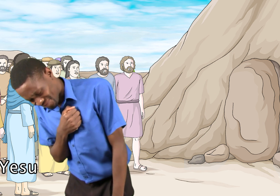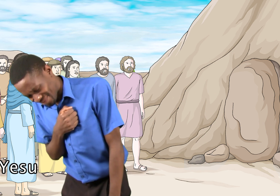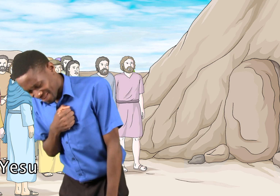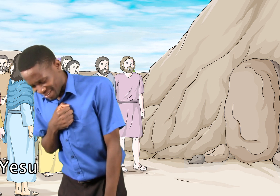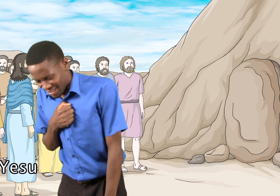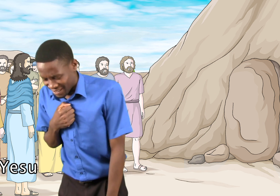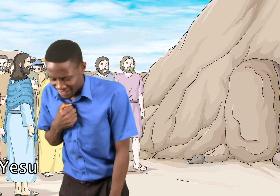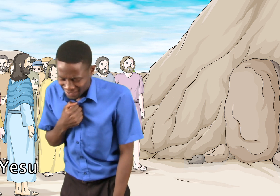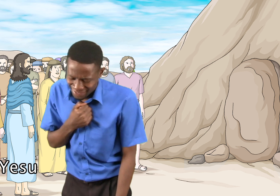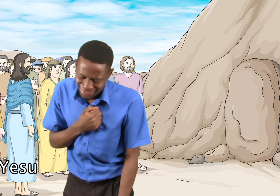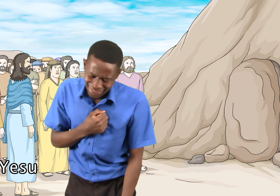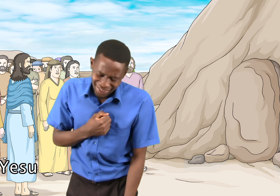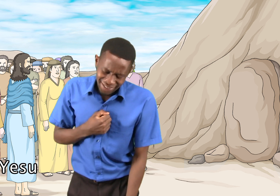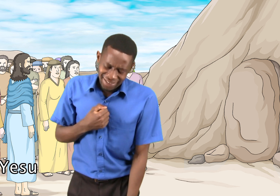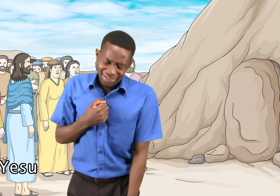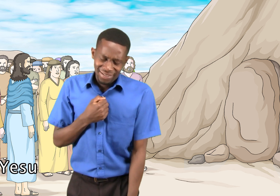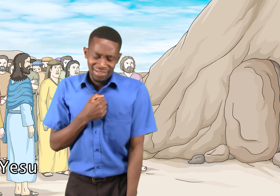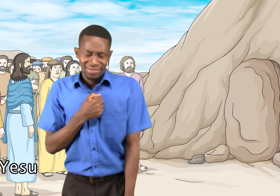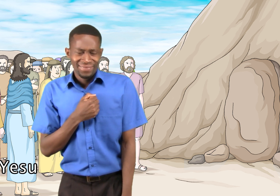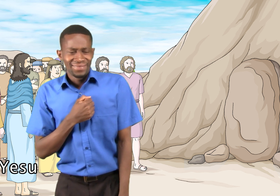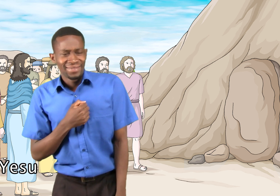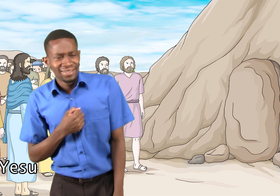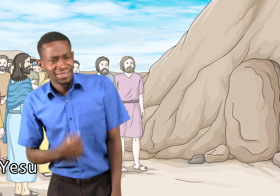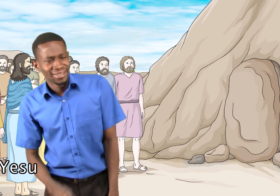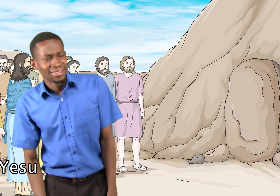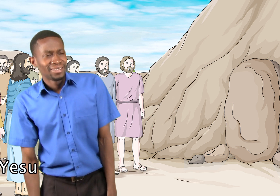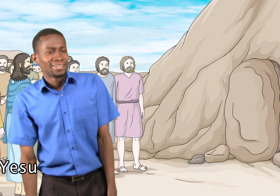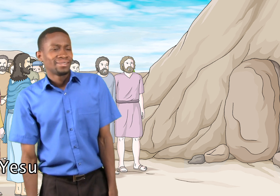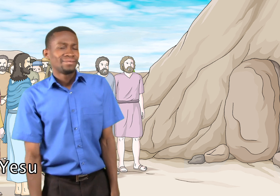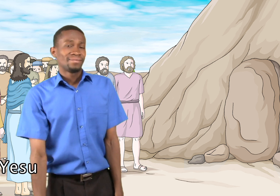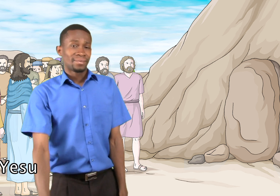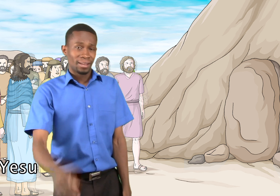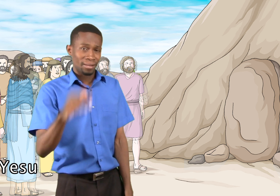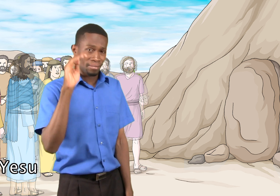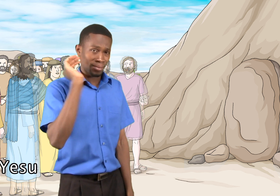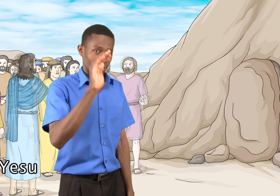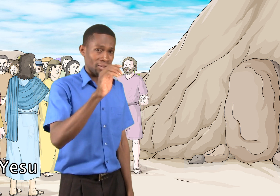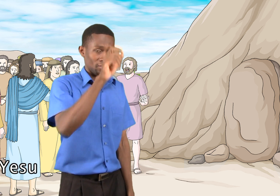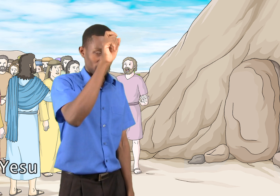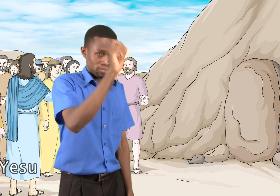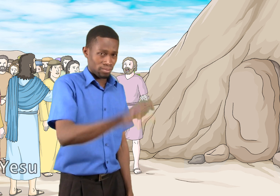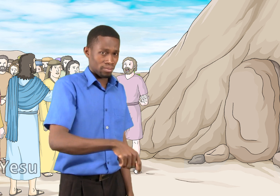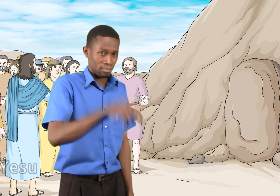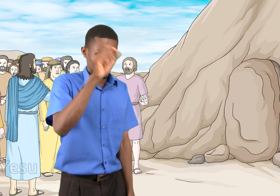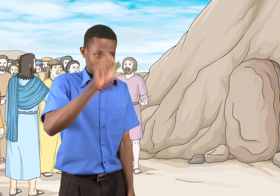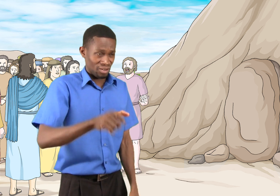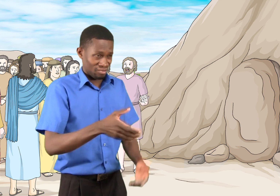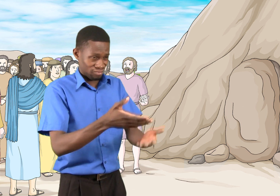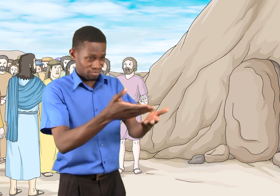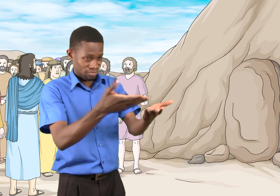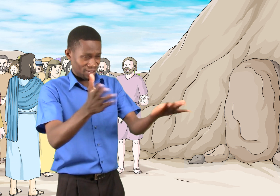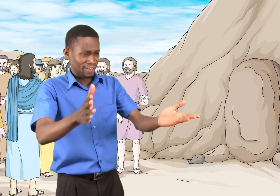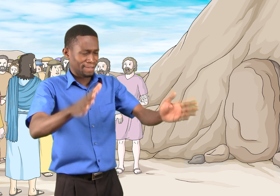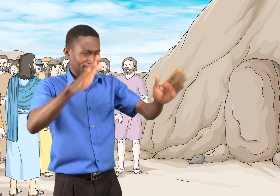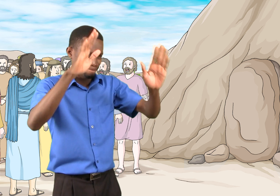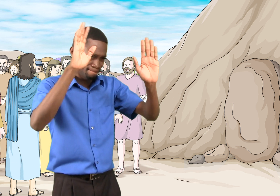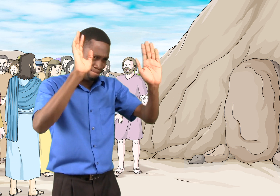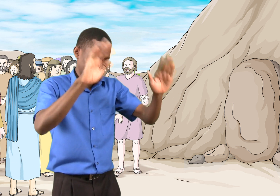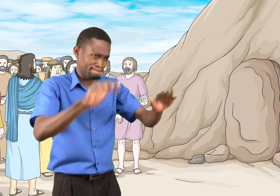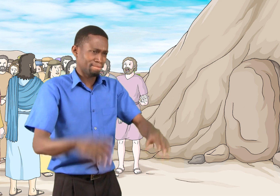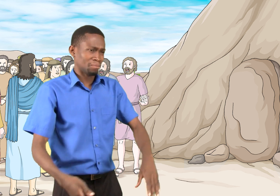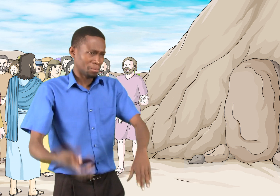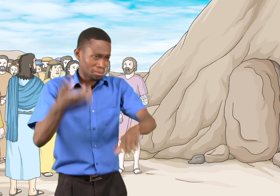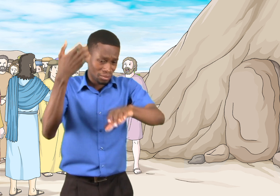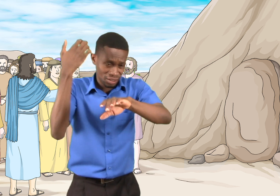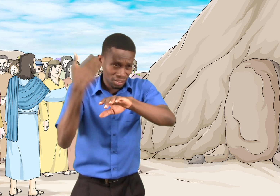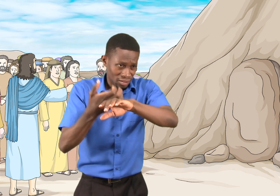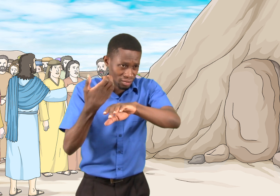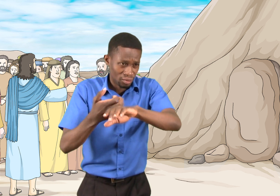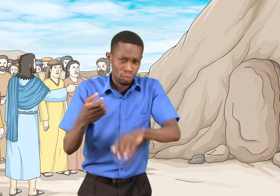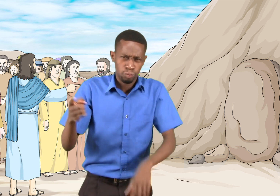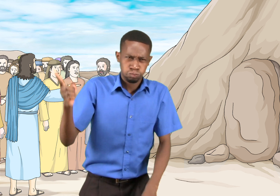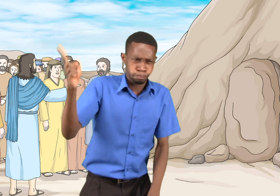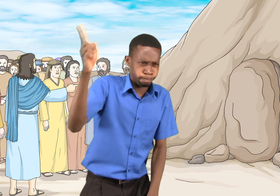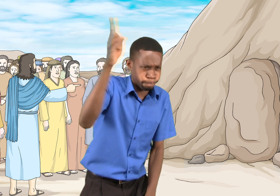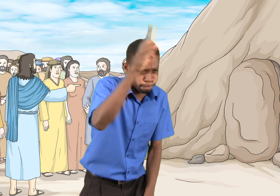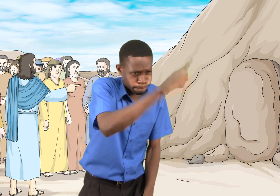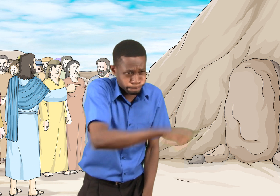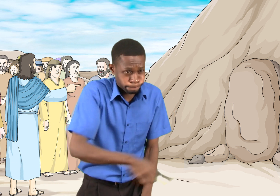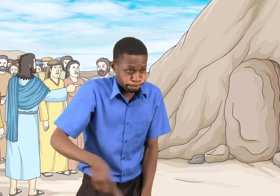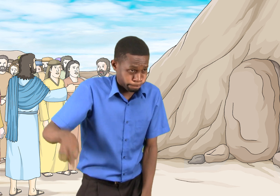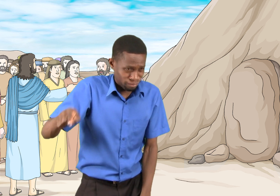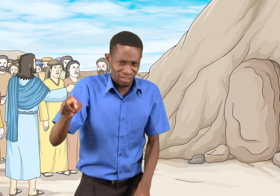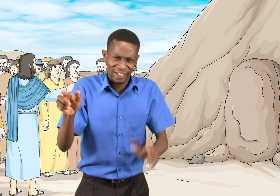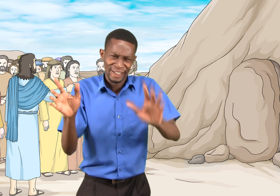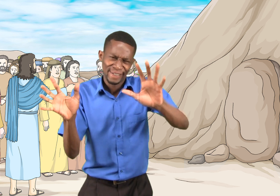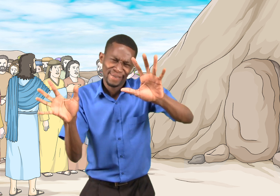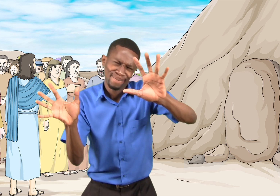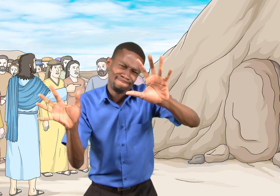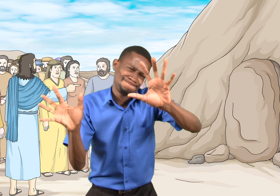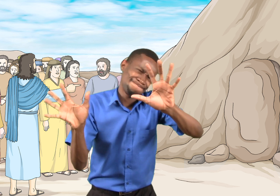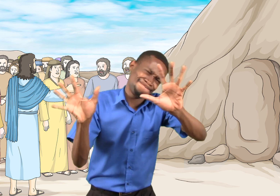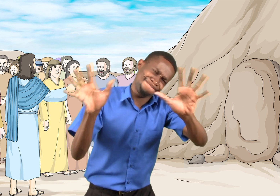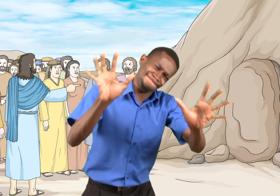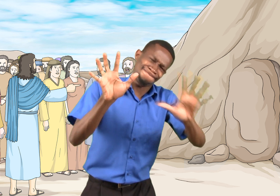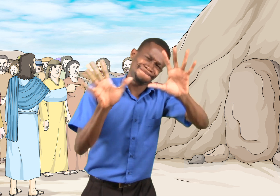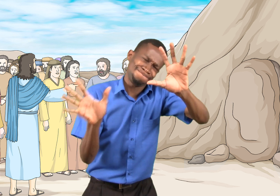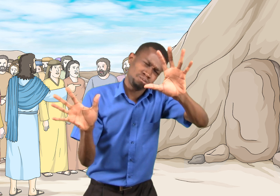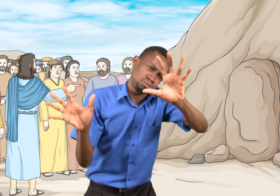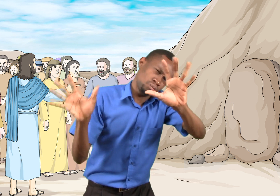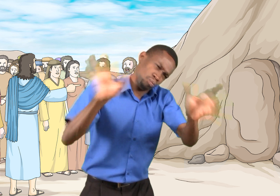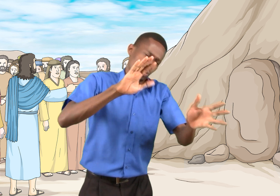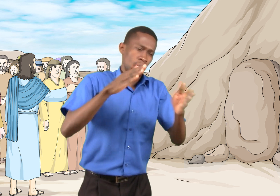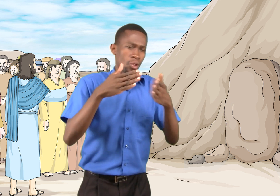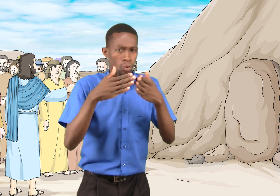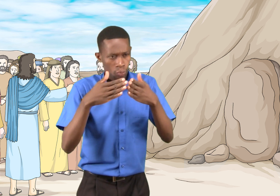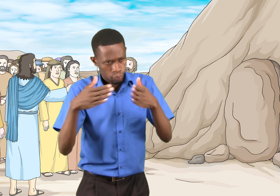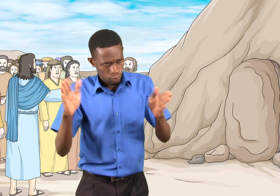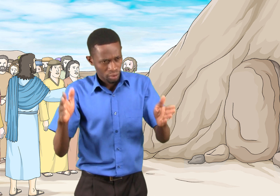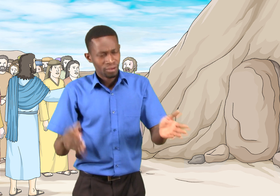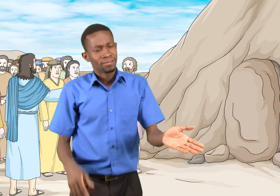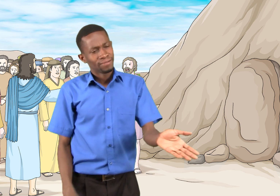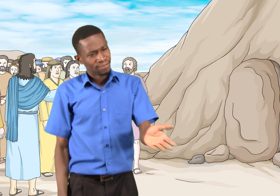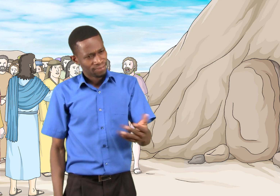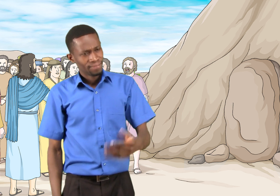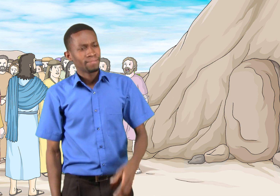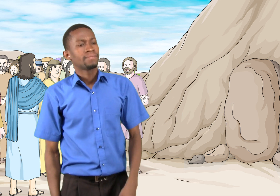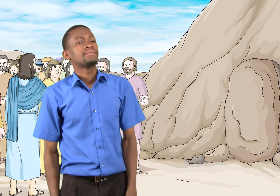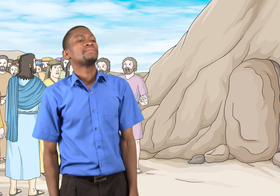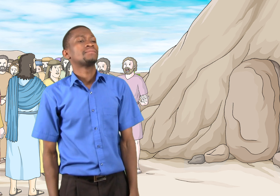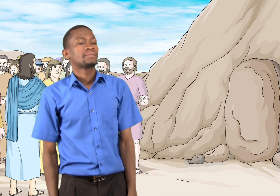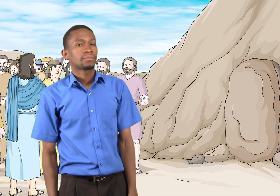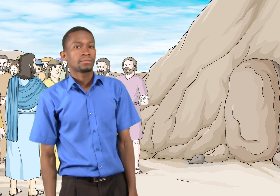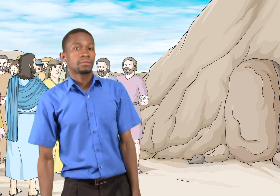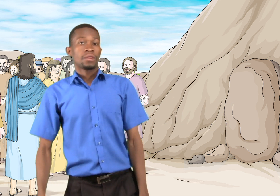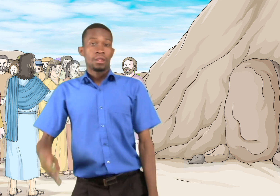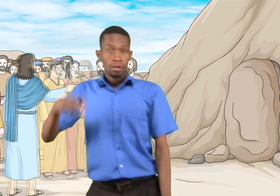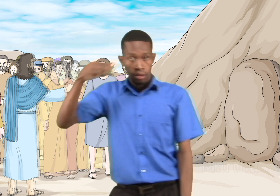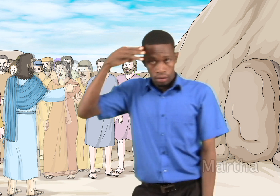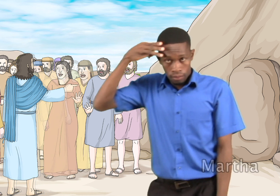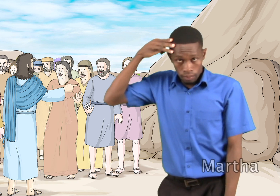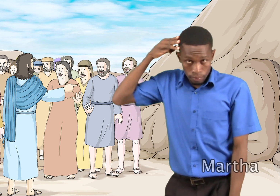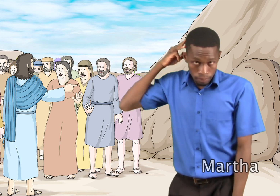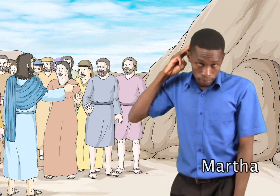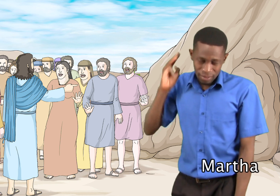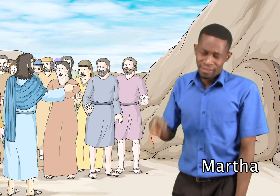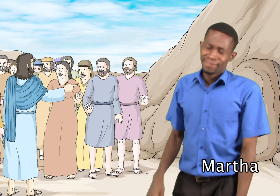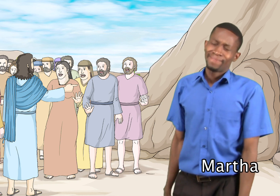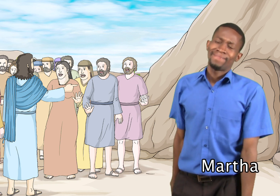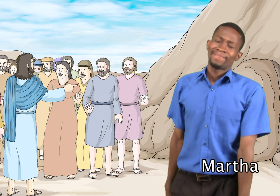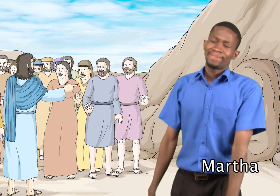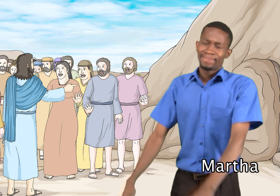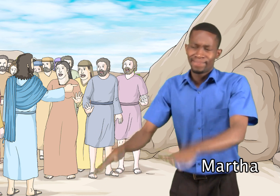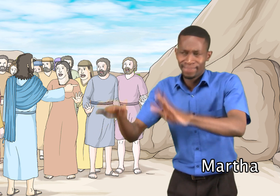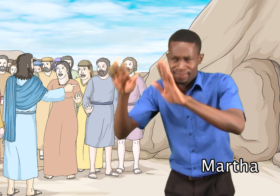“Take away the stone,” Jesus said.